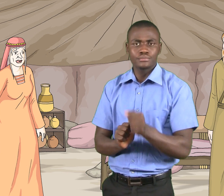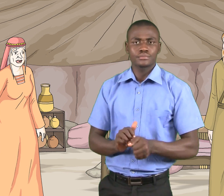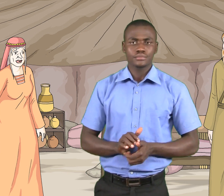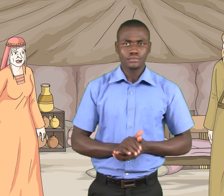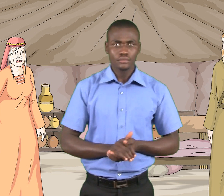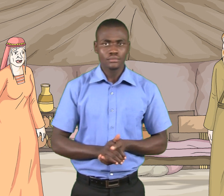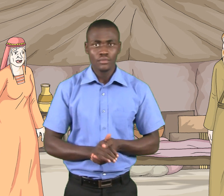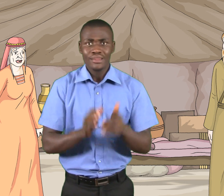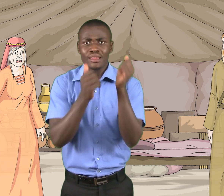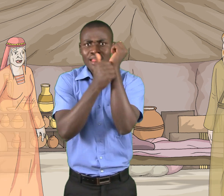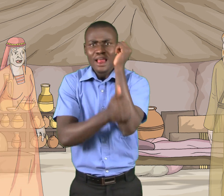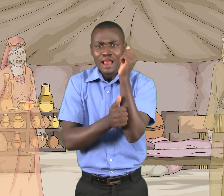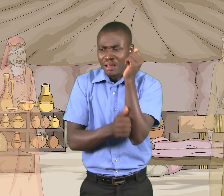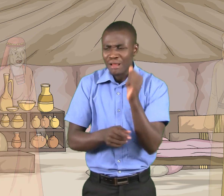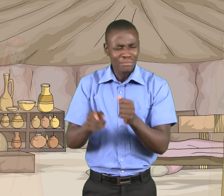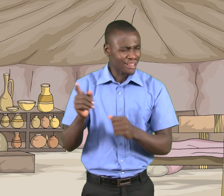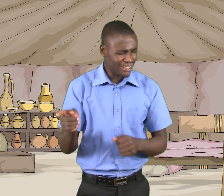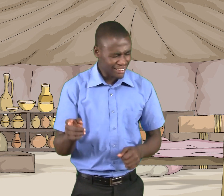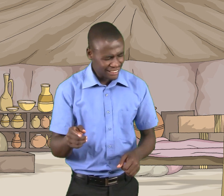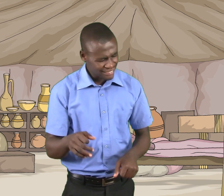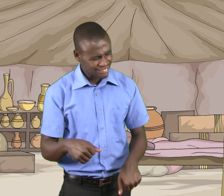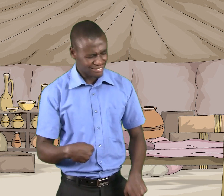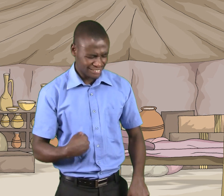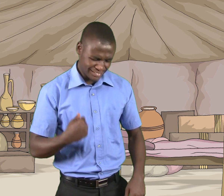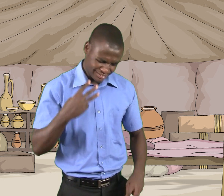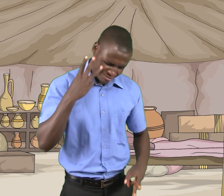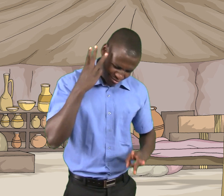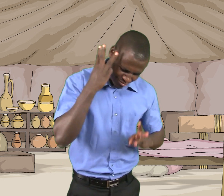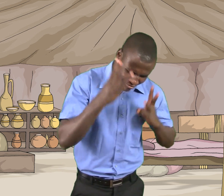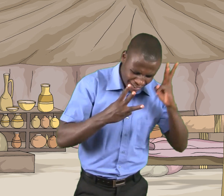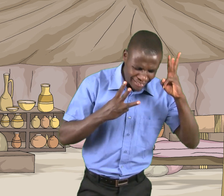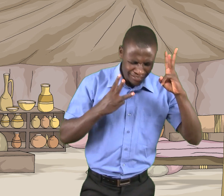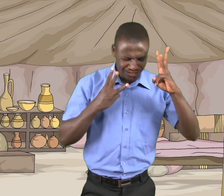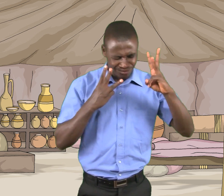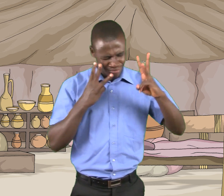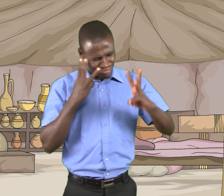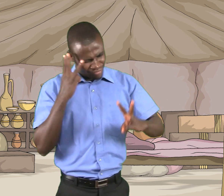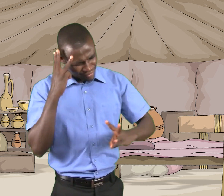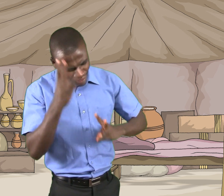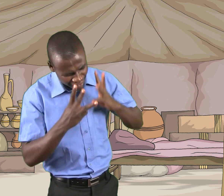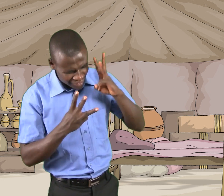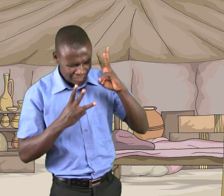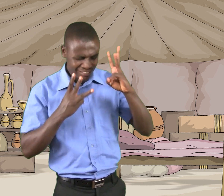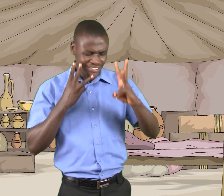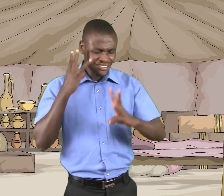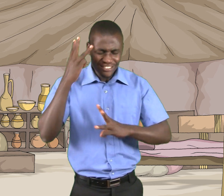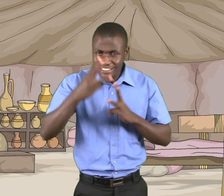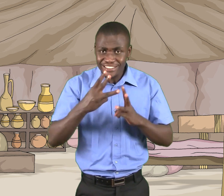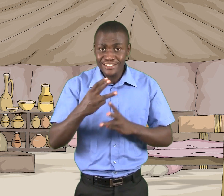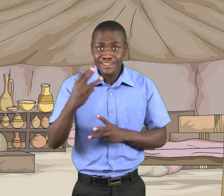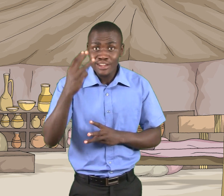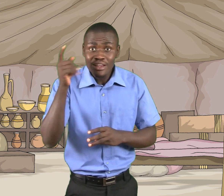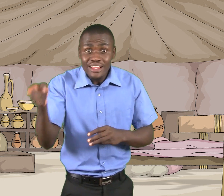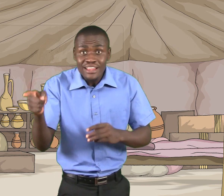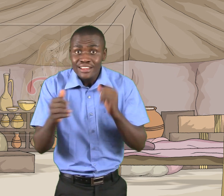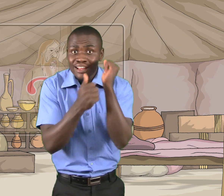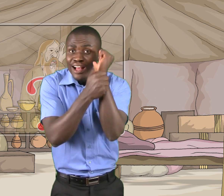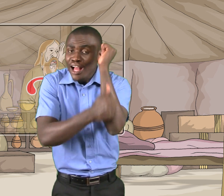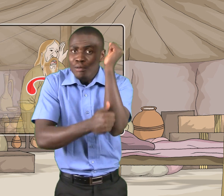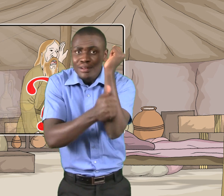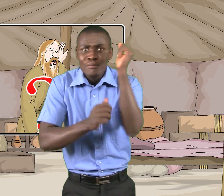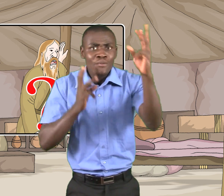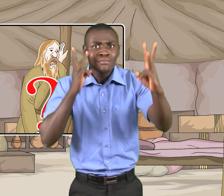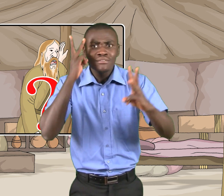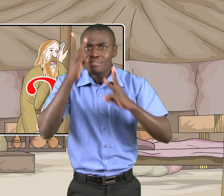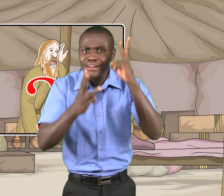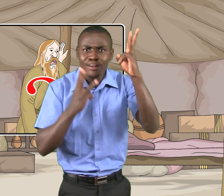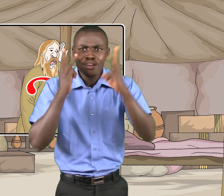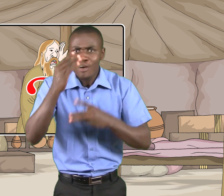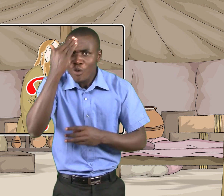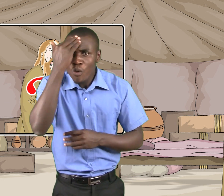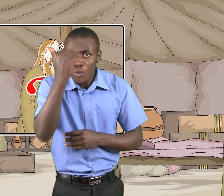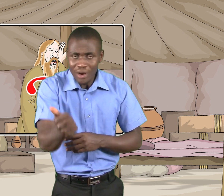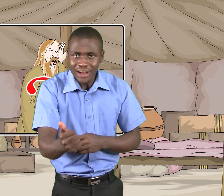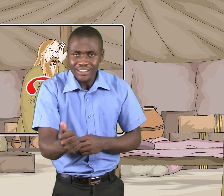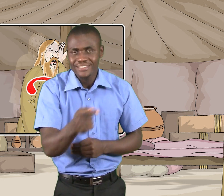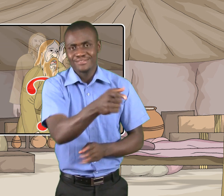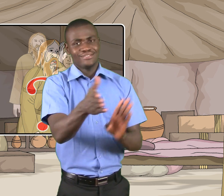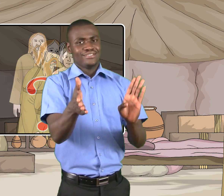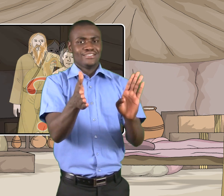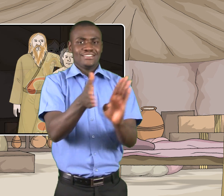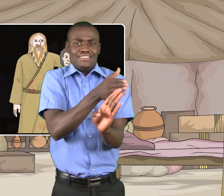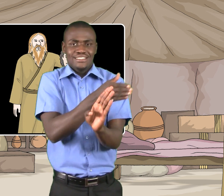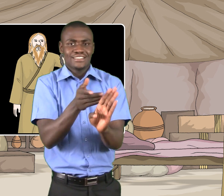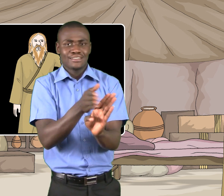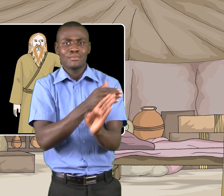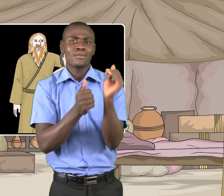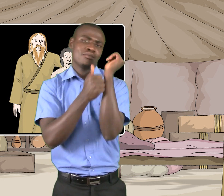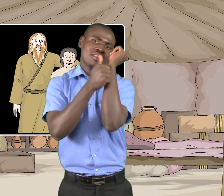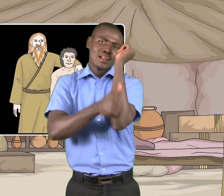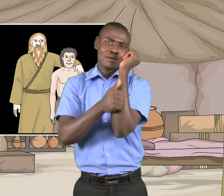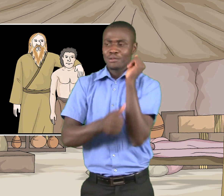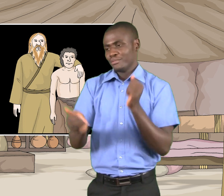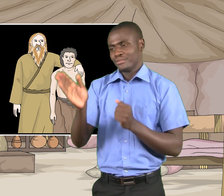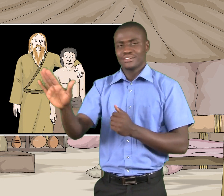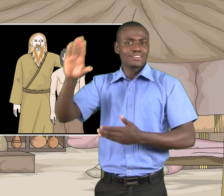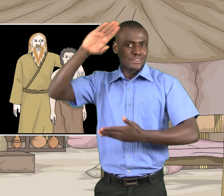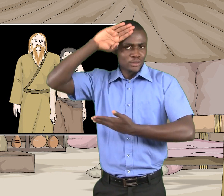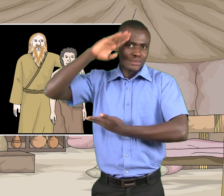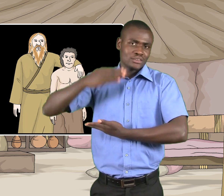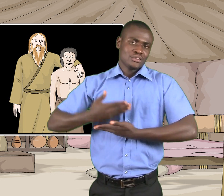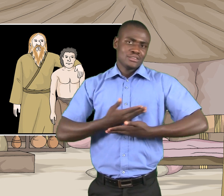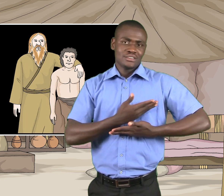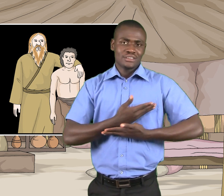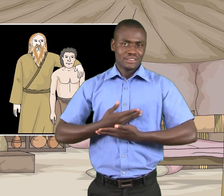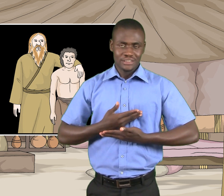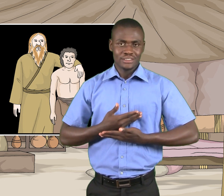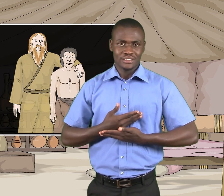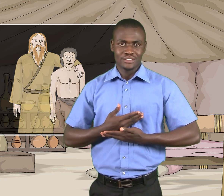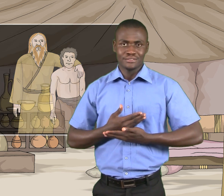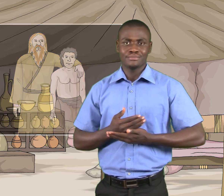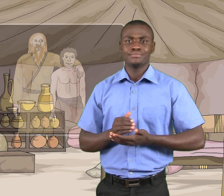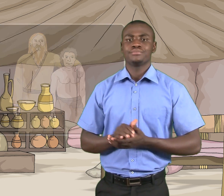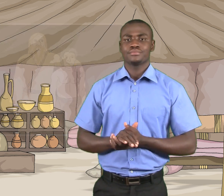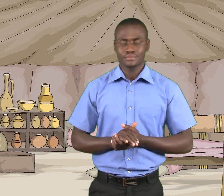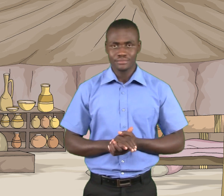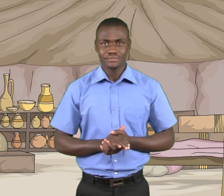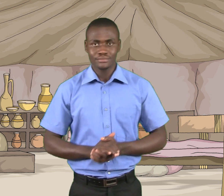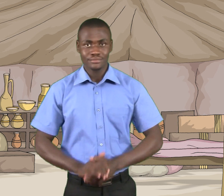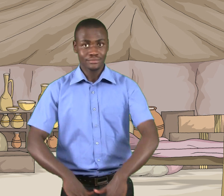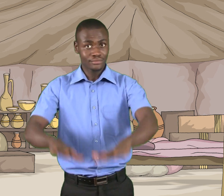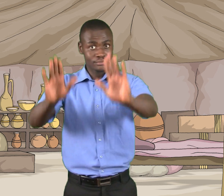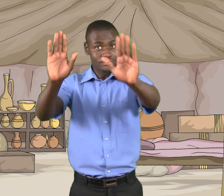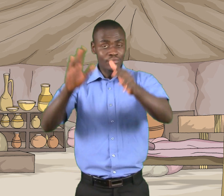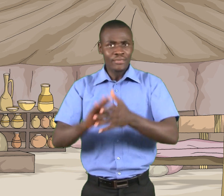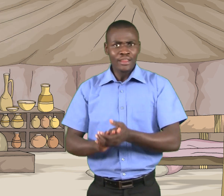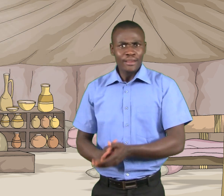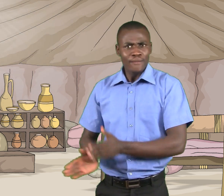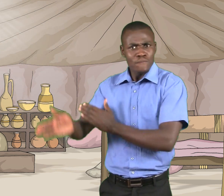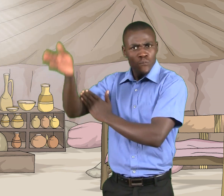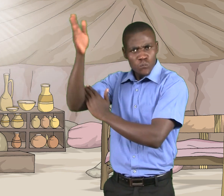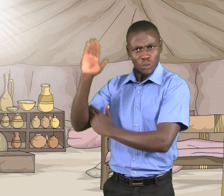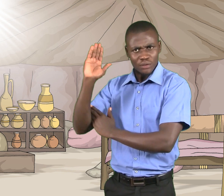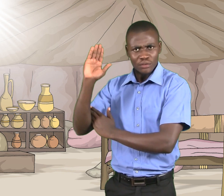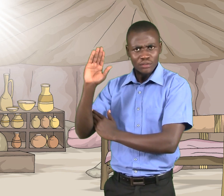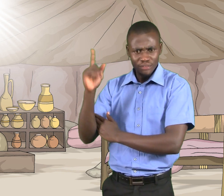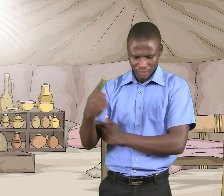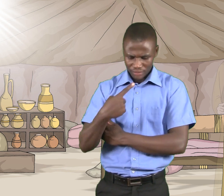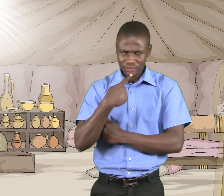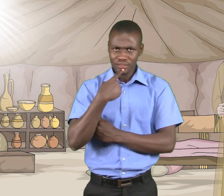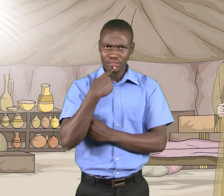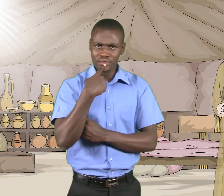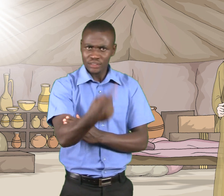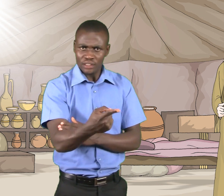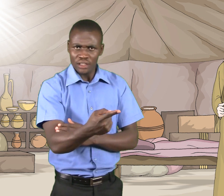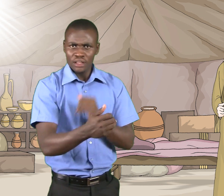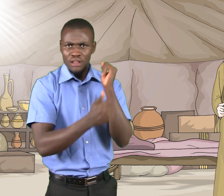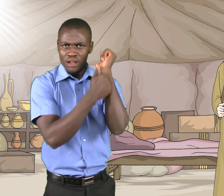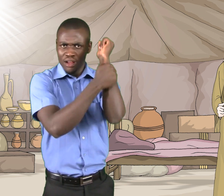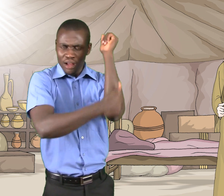Now this matter distressed Abraham greatly because it concerned his son Ishmael.